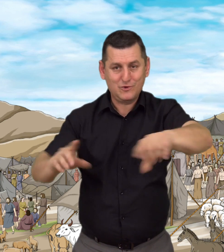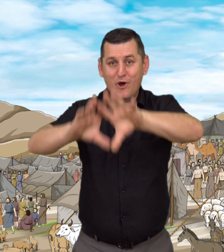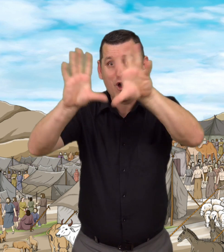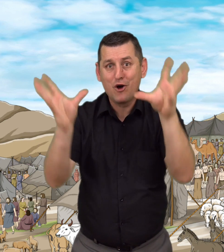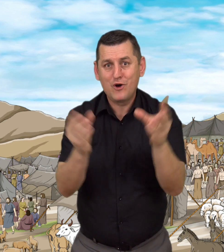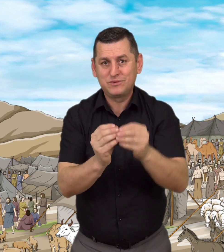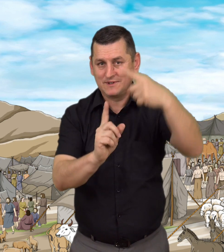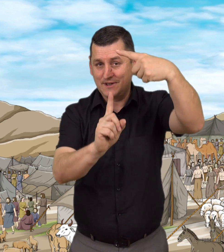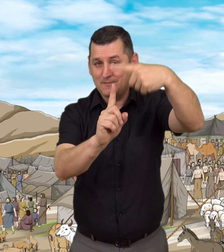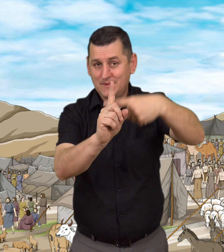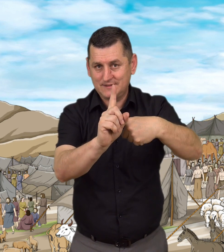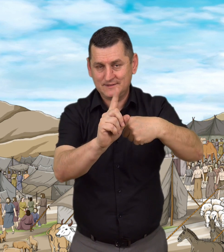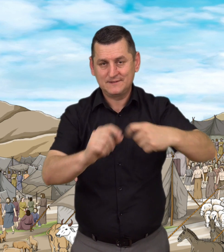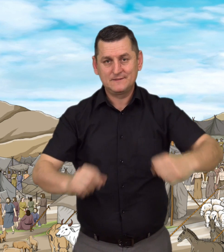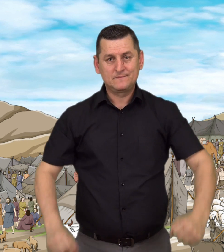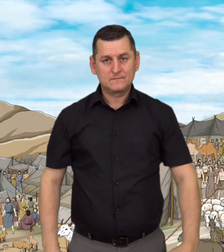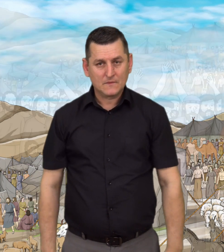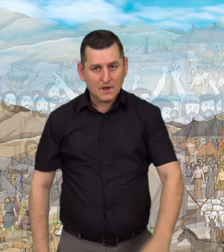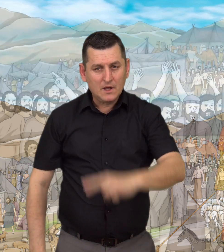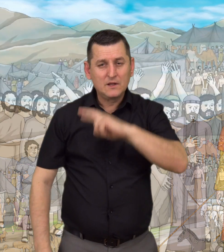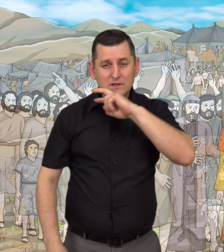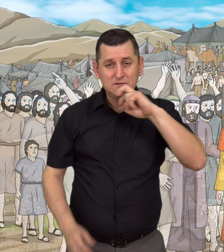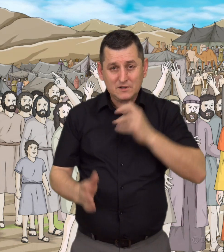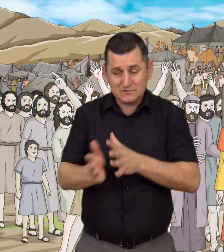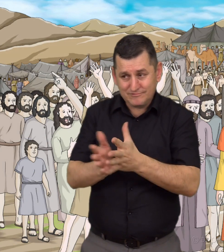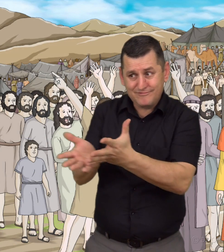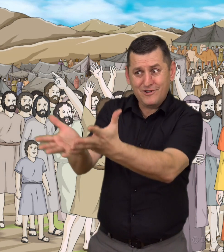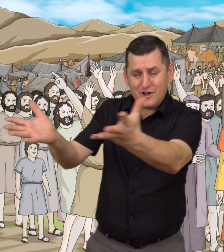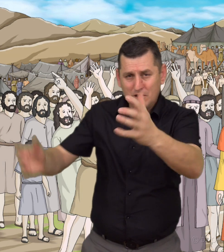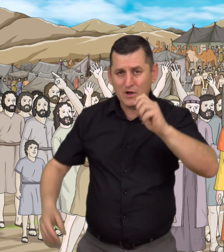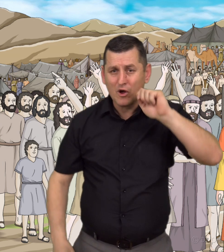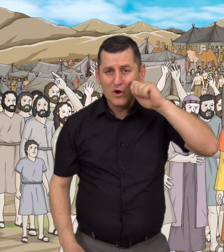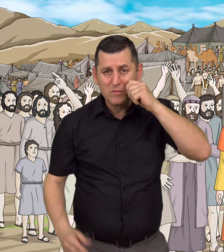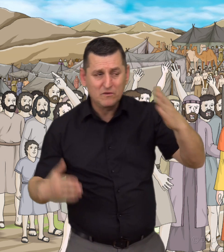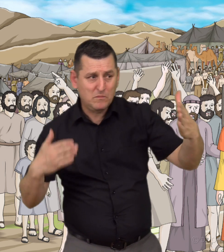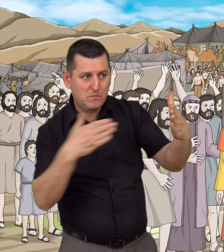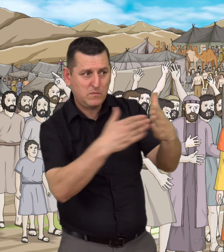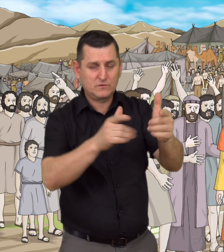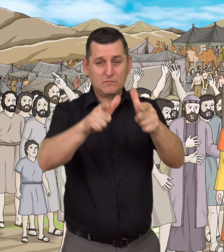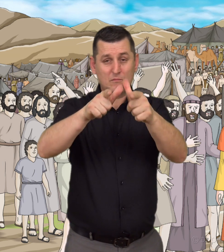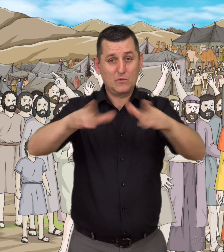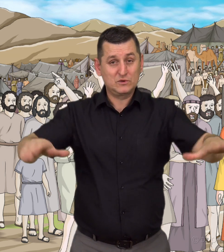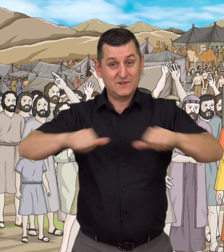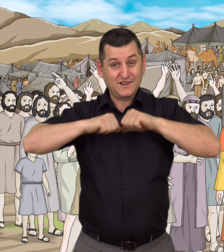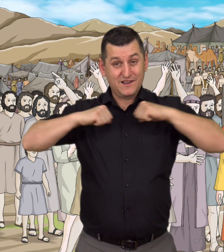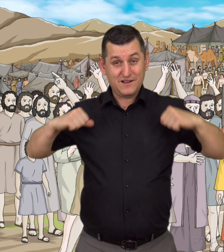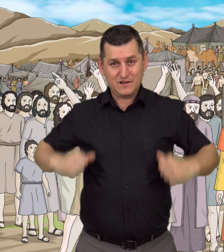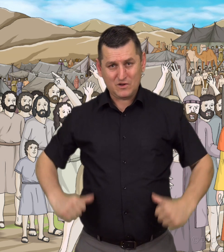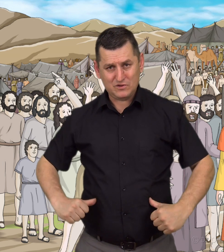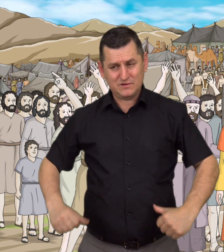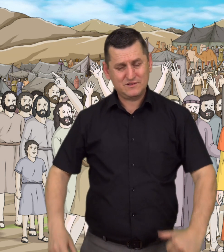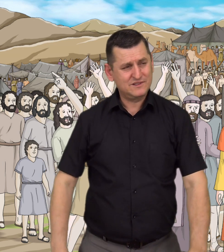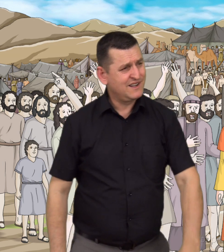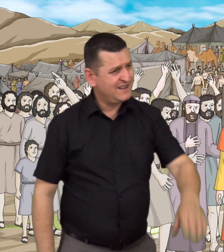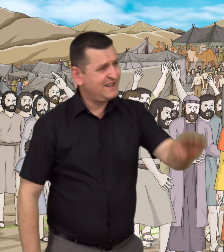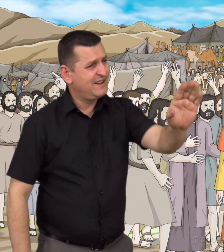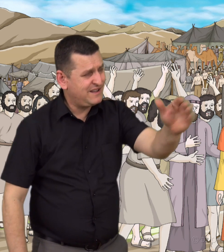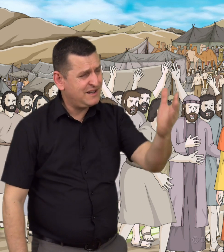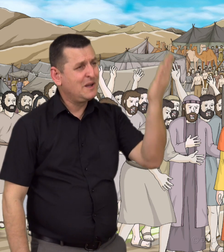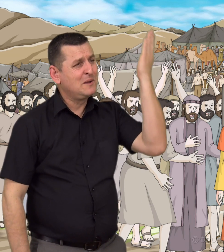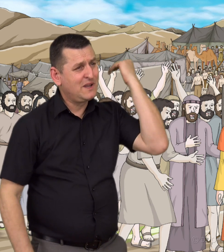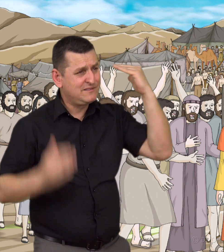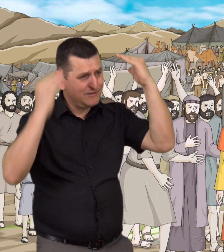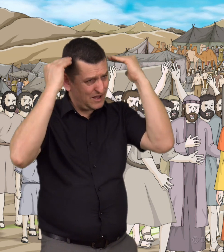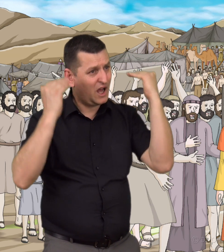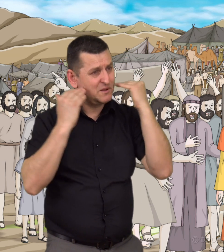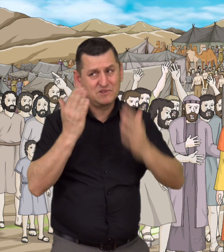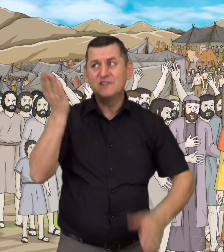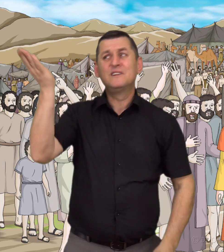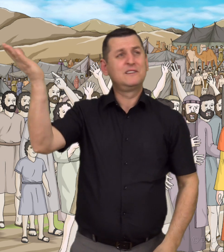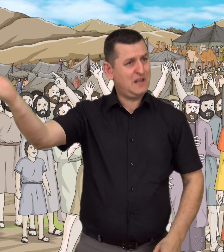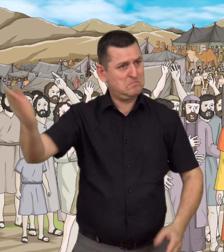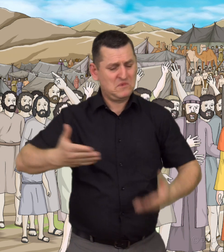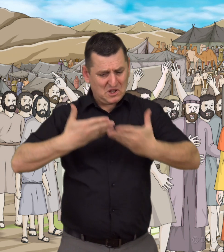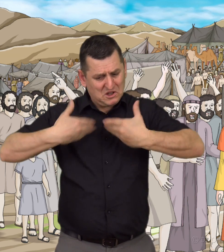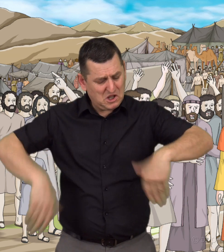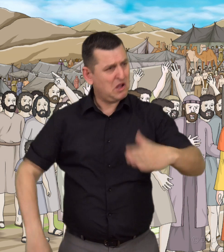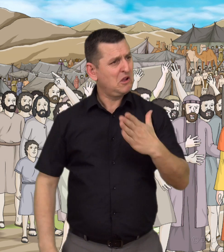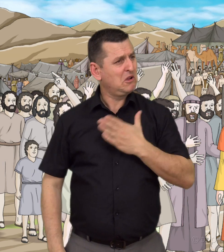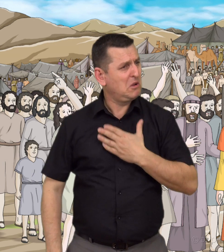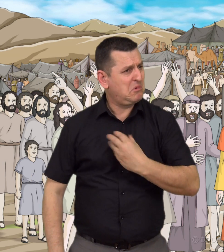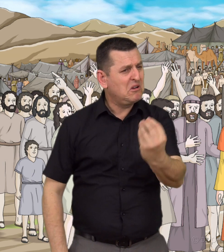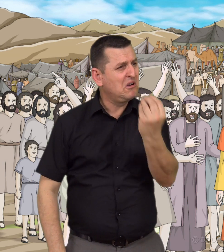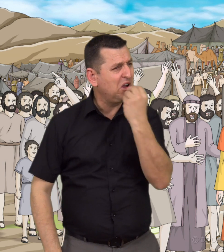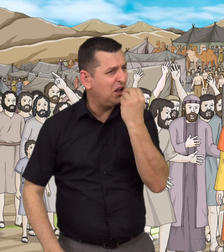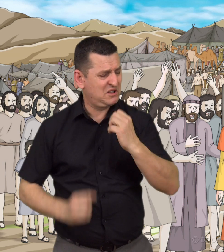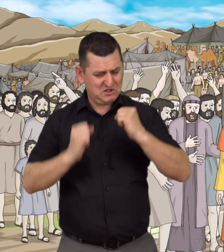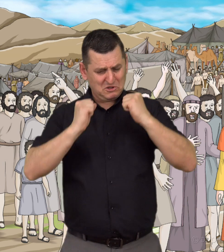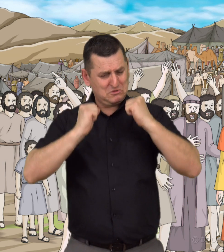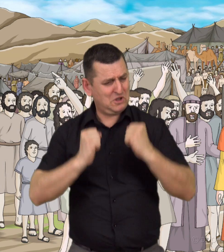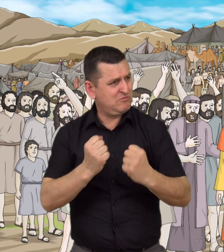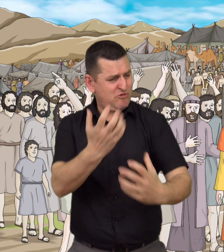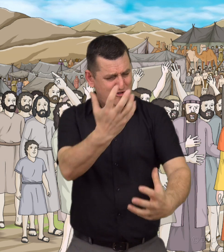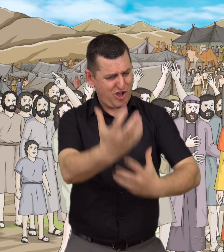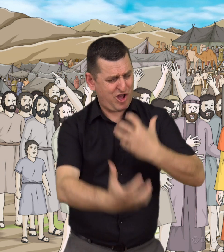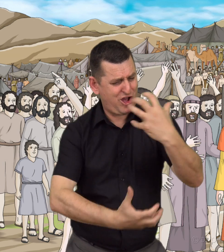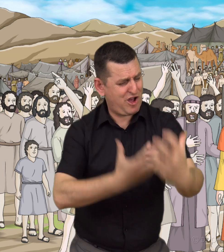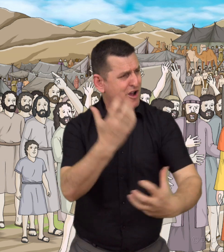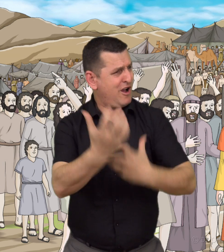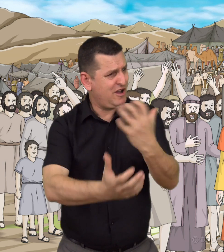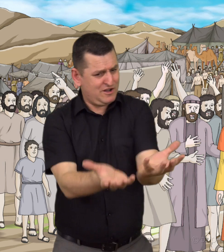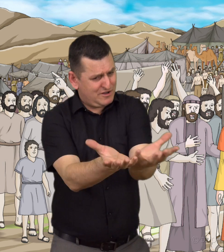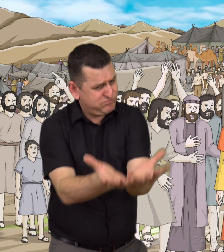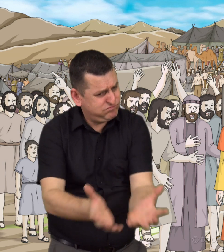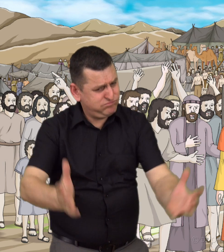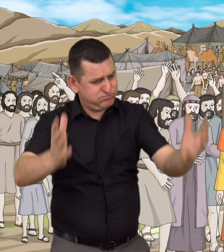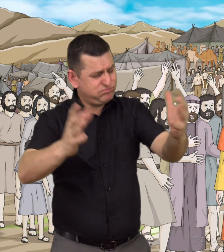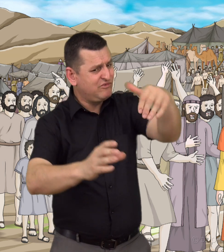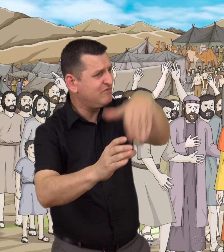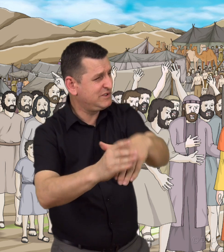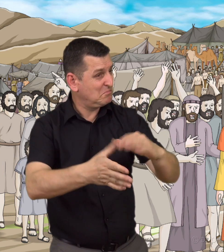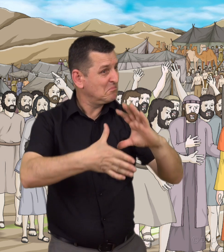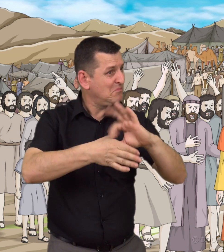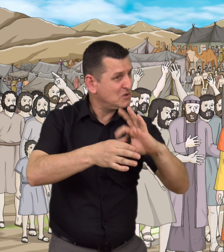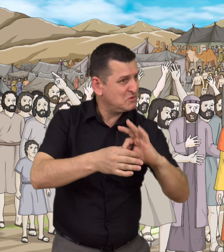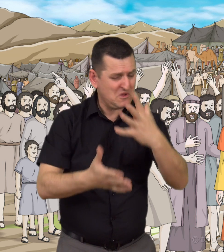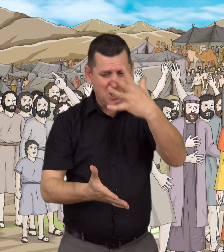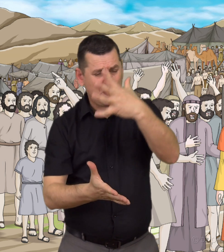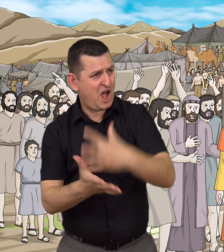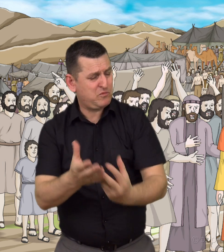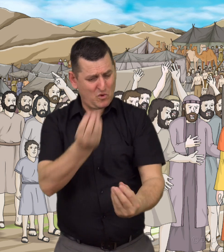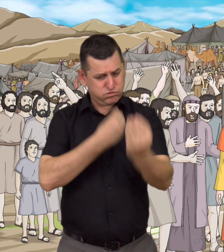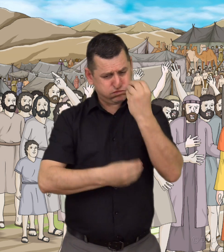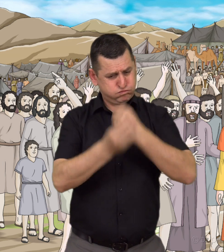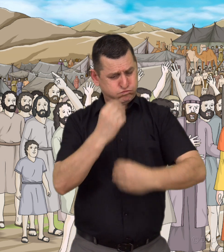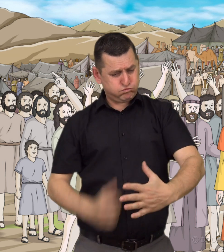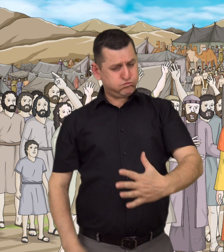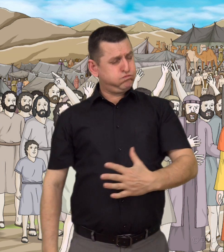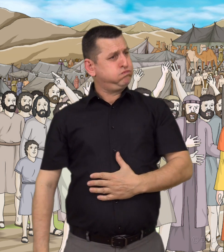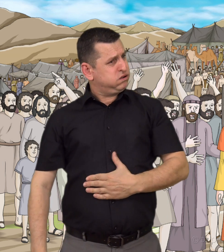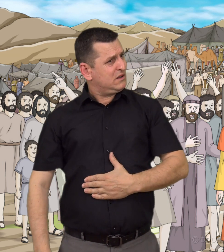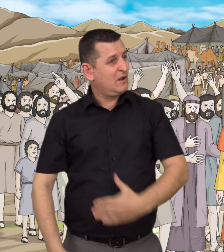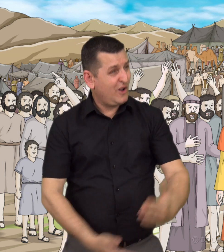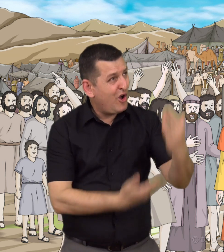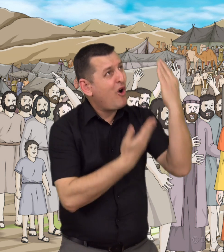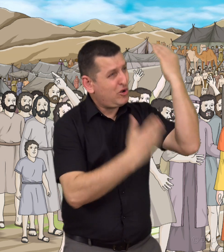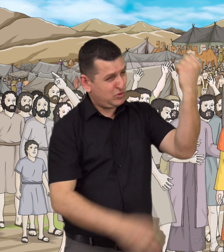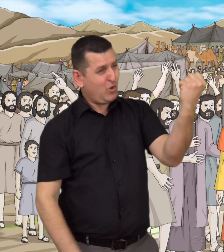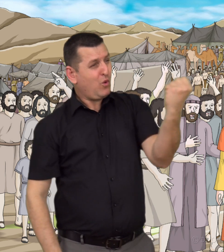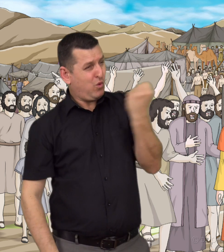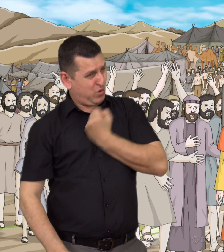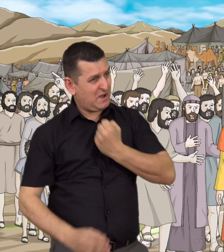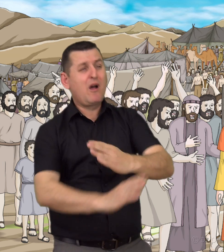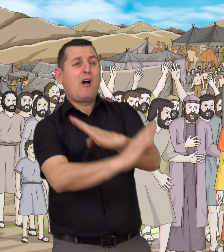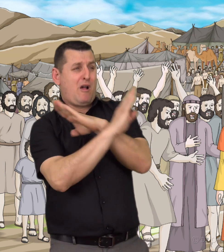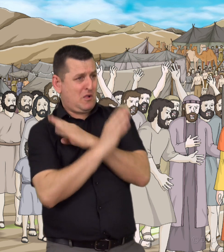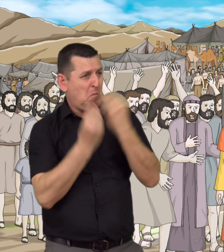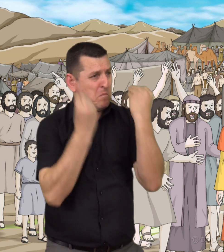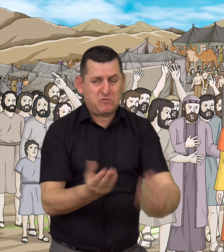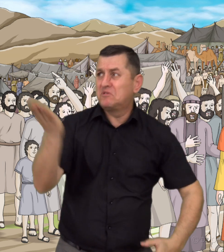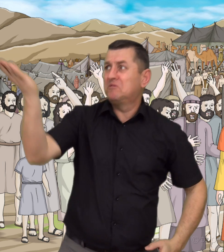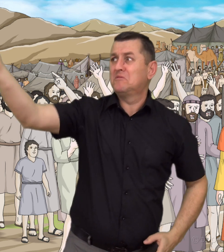And there in the desert they all grumbled against Moses and Aaron. “If only we had died by the LORD’s hand in the land of Egypt!” they said.